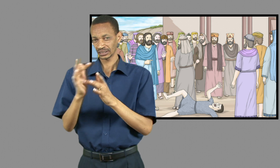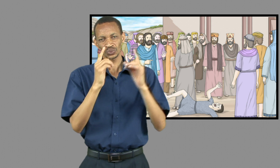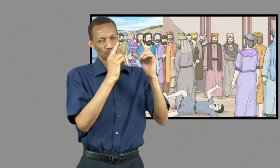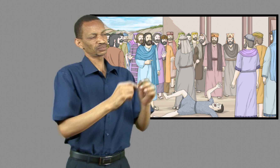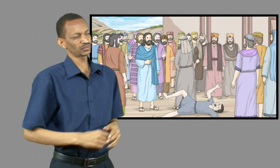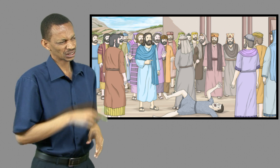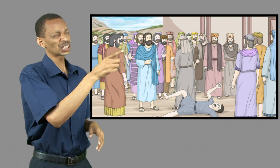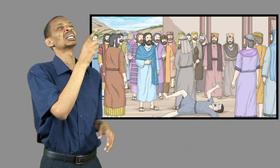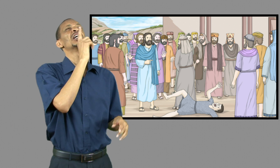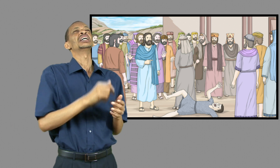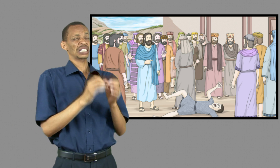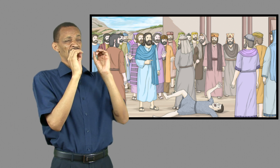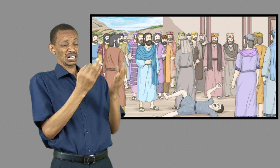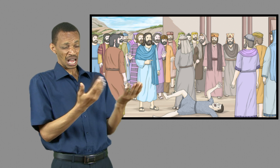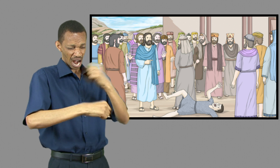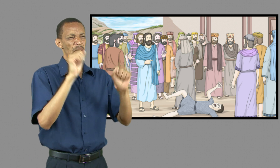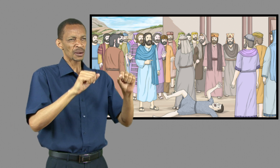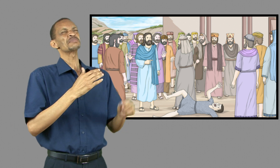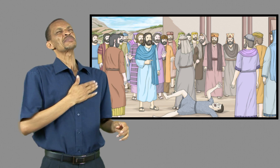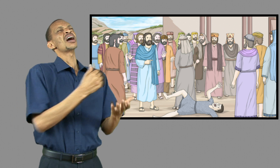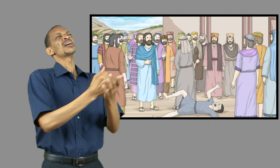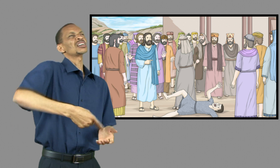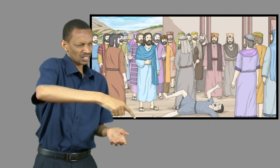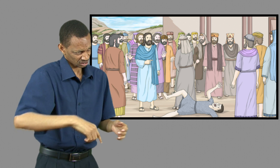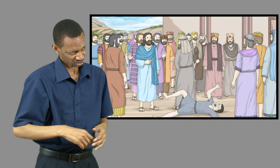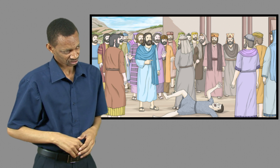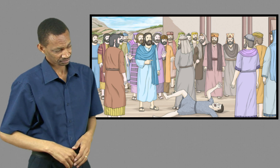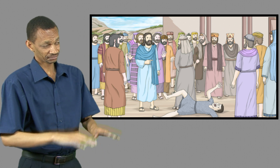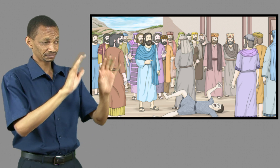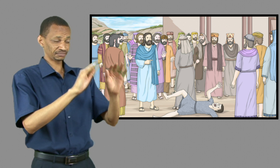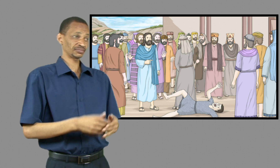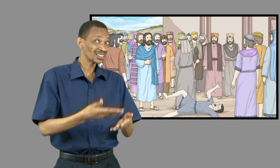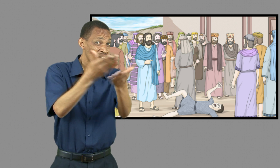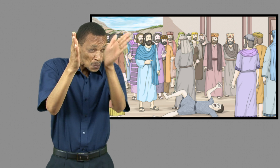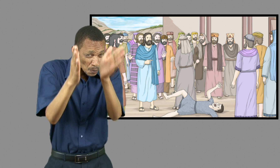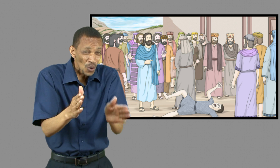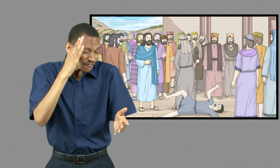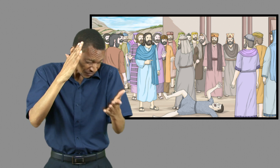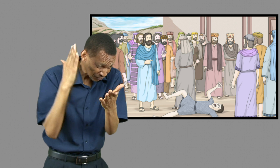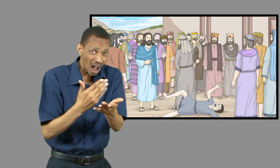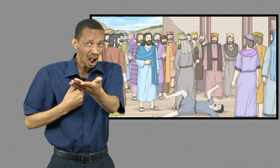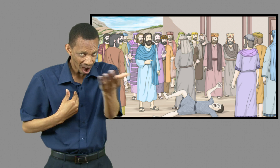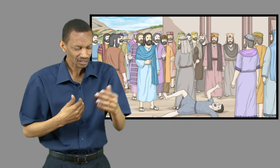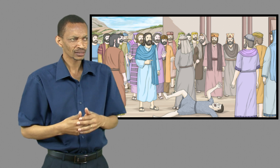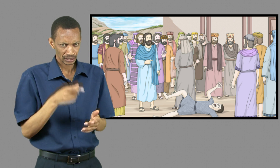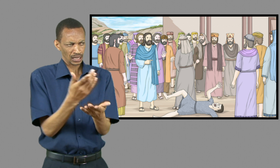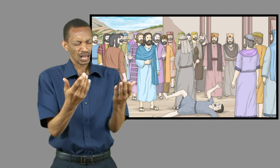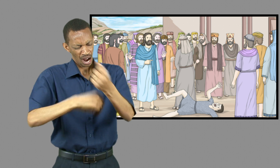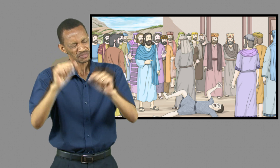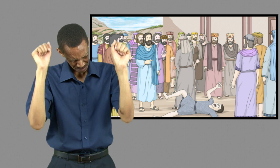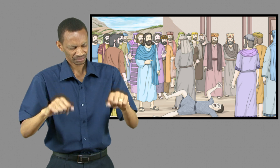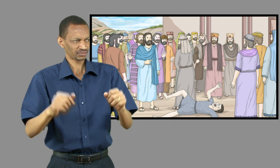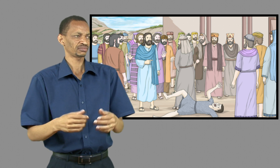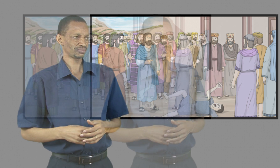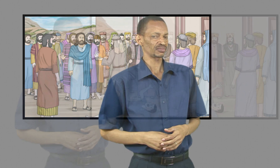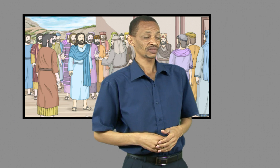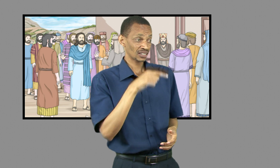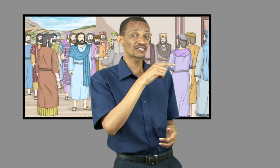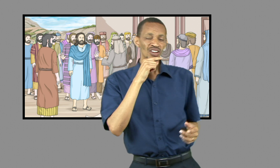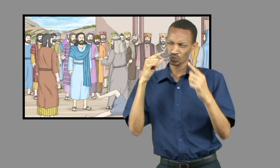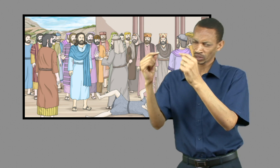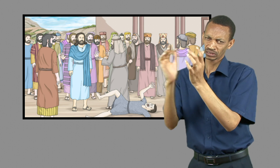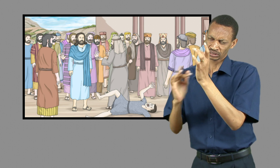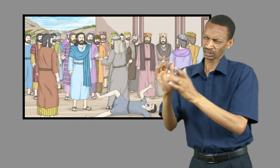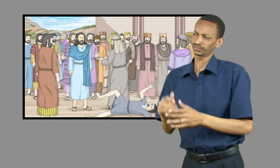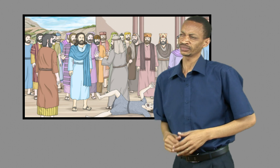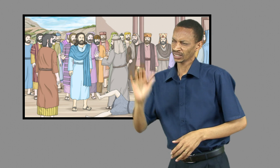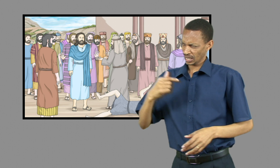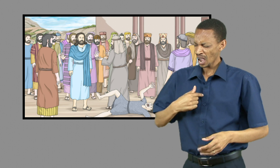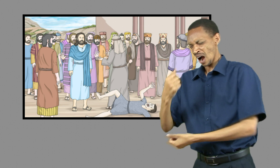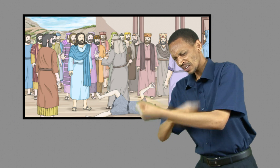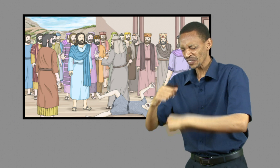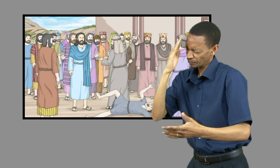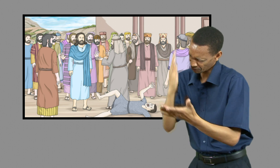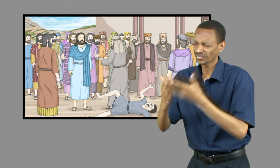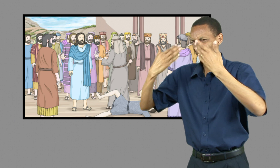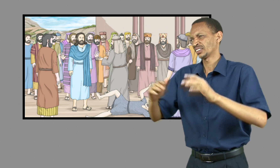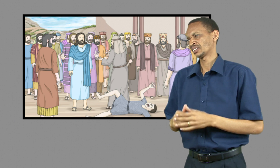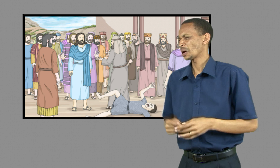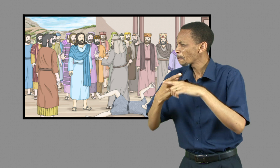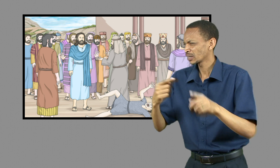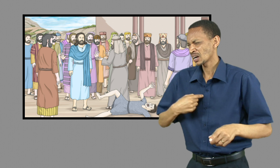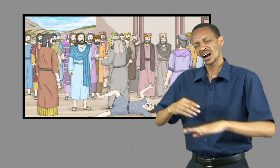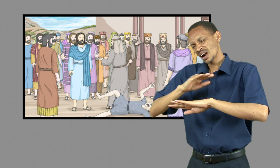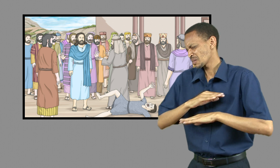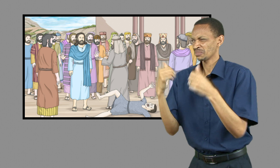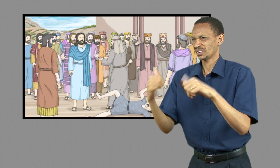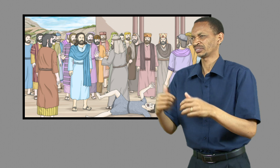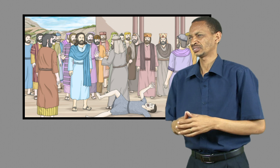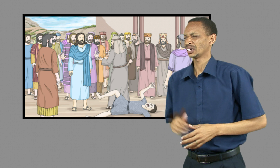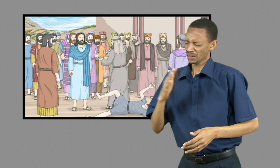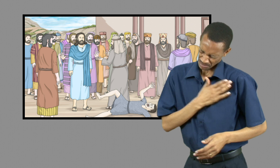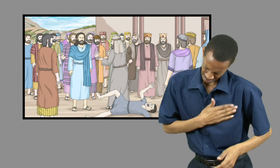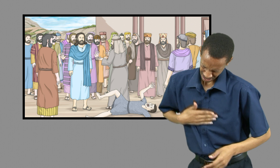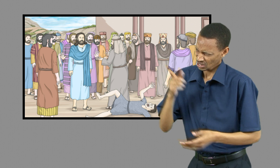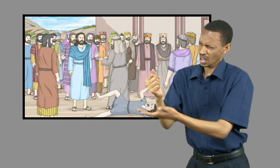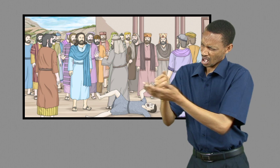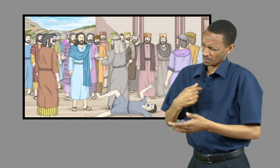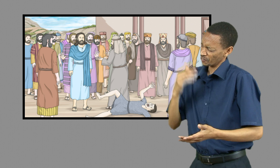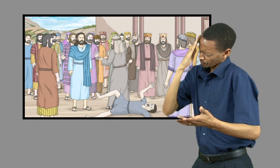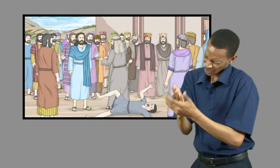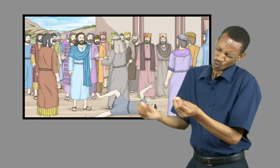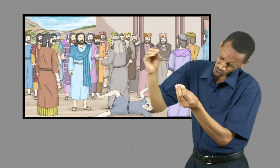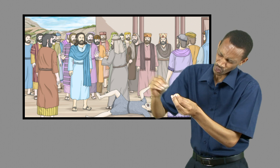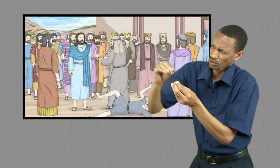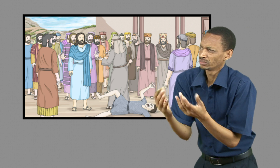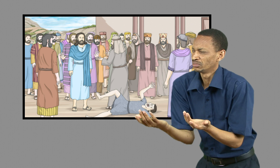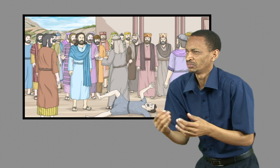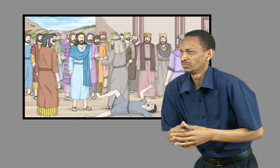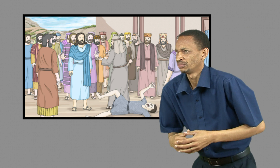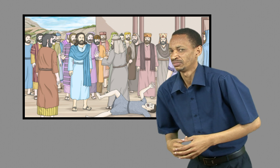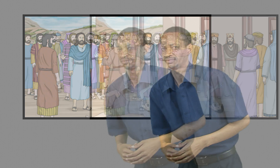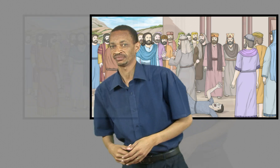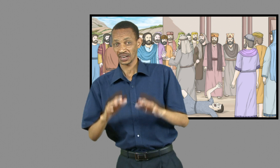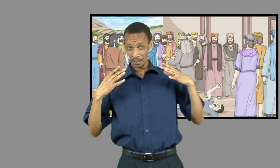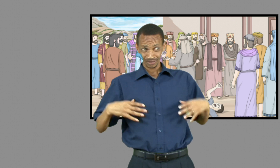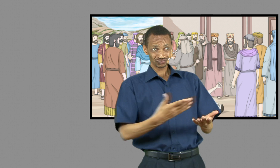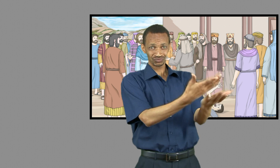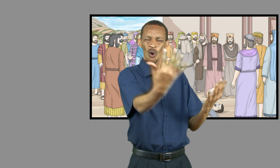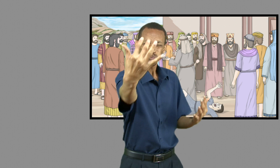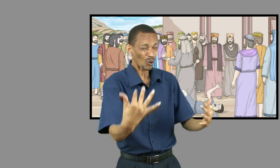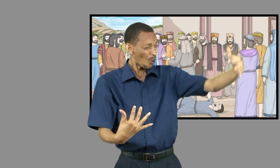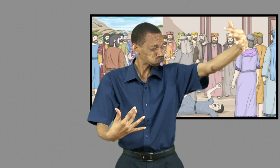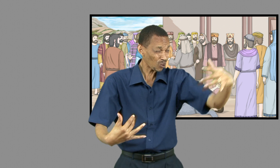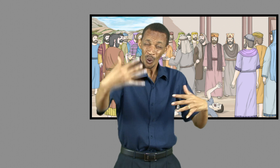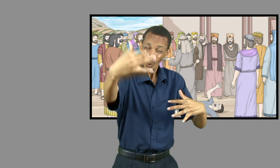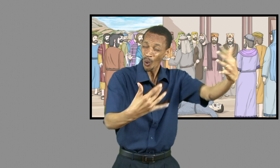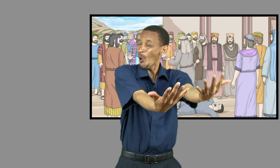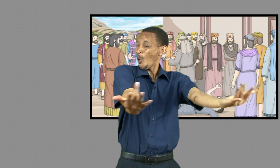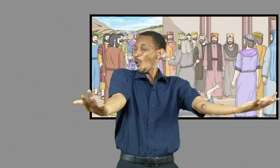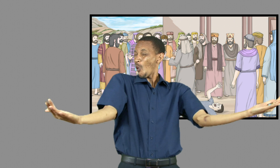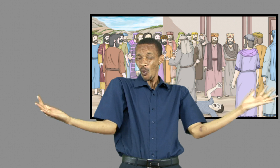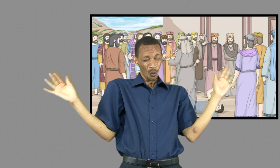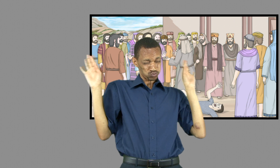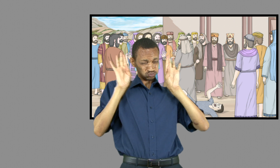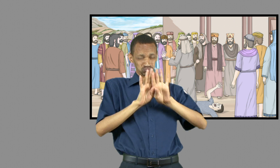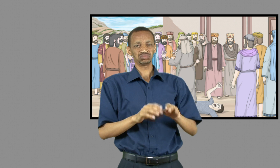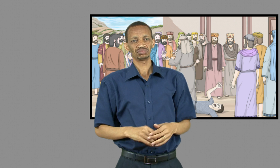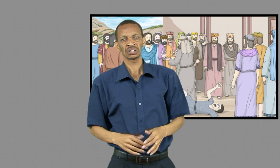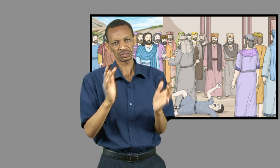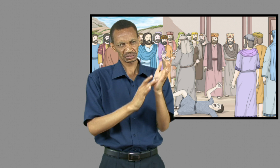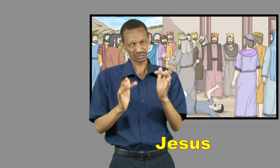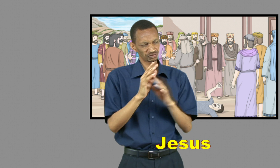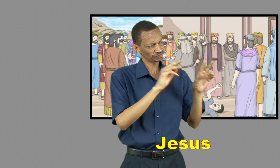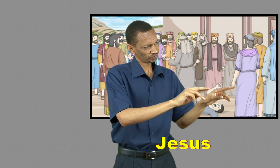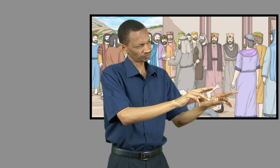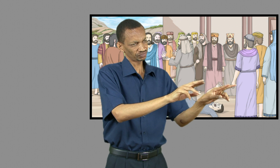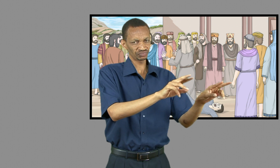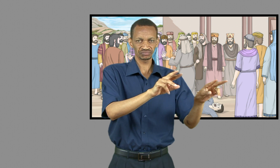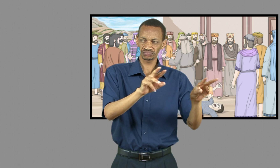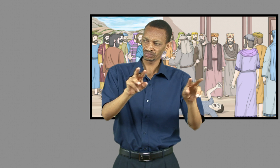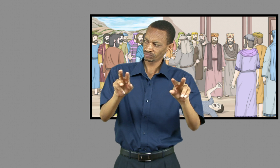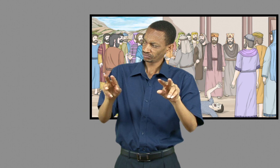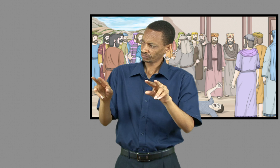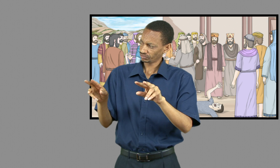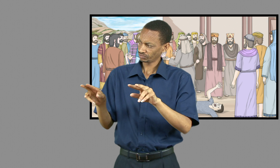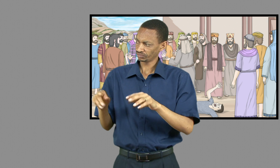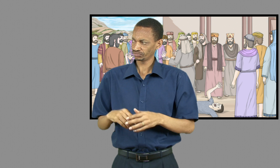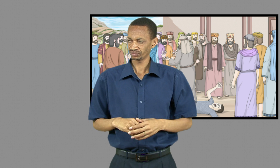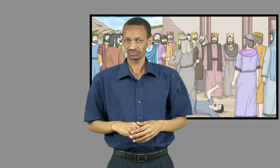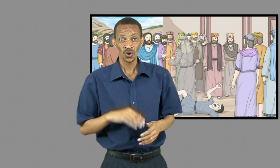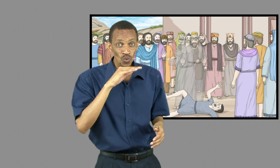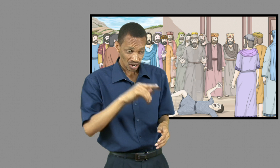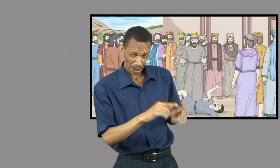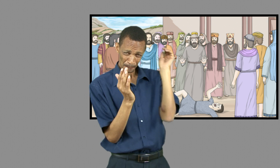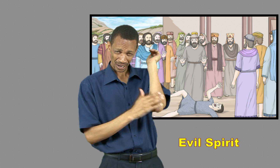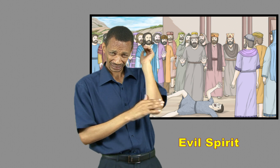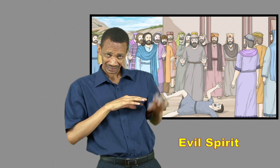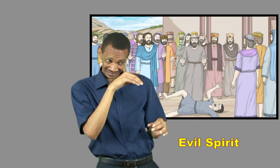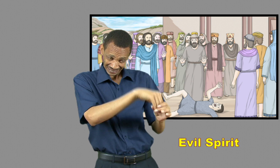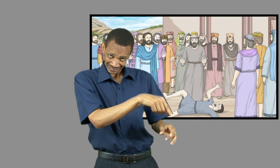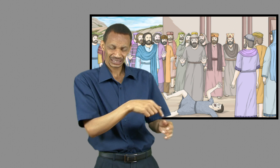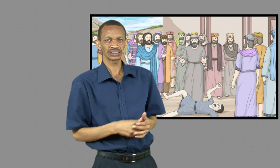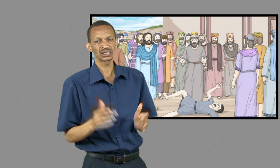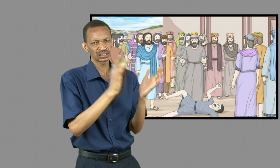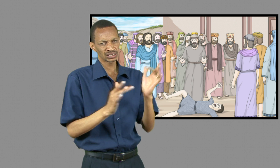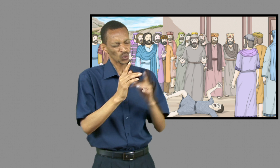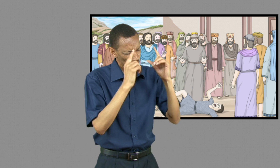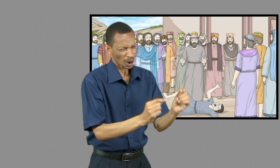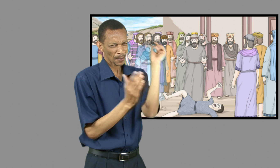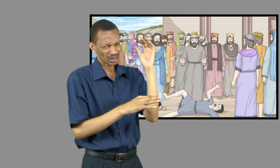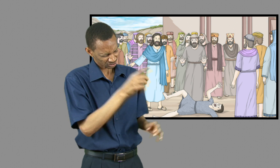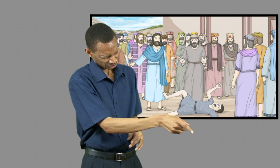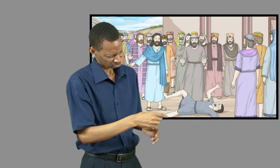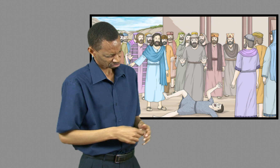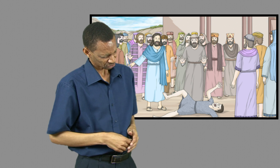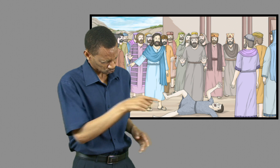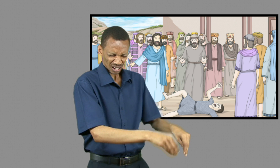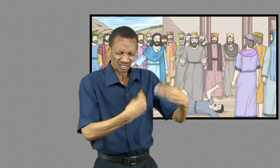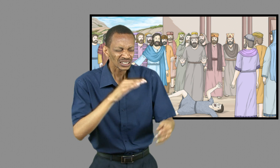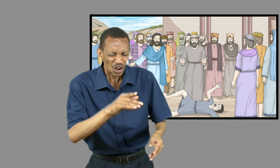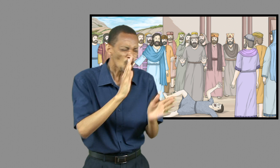“All things are possible to him who believes!” Immediately the boy’s father cried out, “I do believe; help my unbelief!” When Jesus saw that a crowd had come running, He rebuked the unclean spirit.